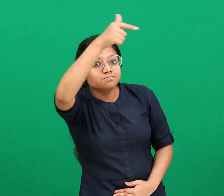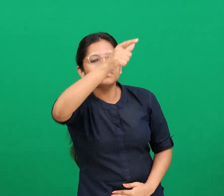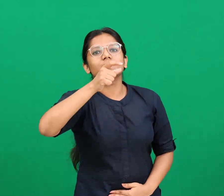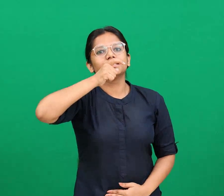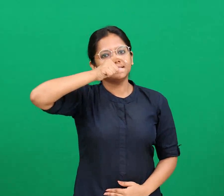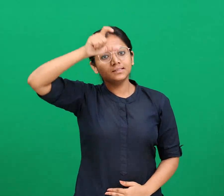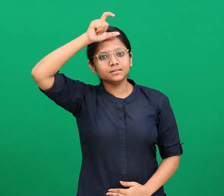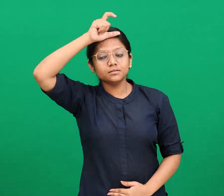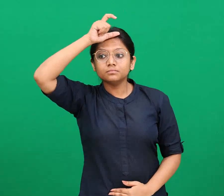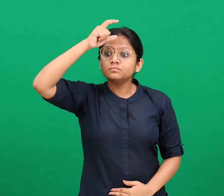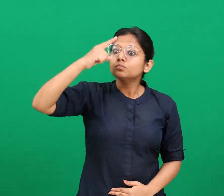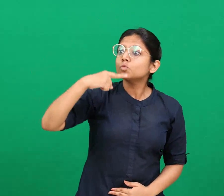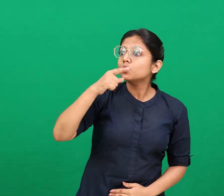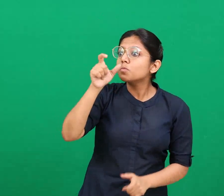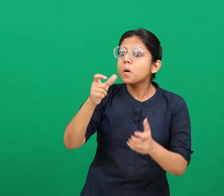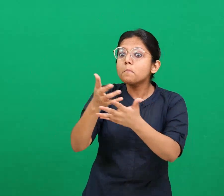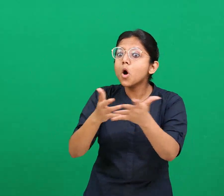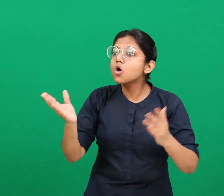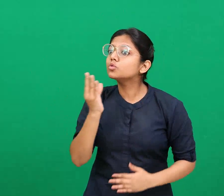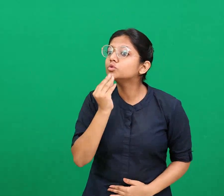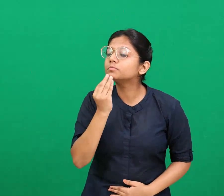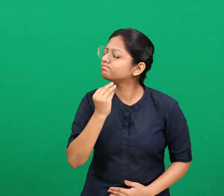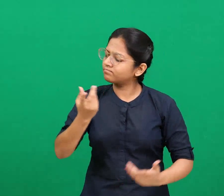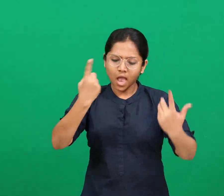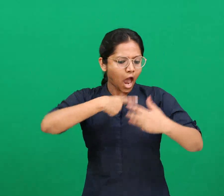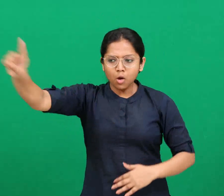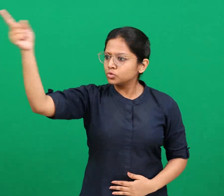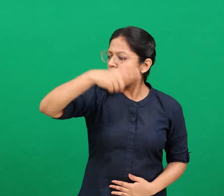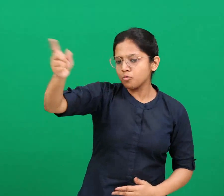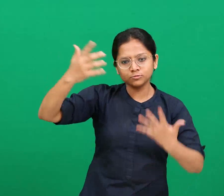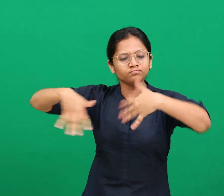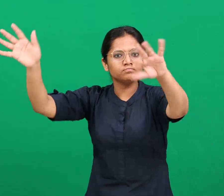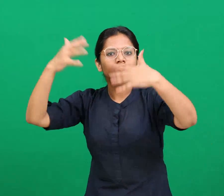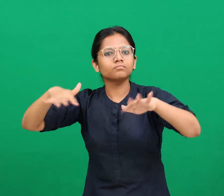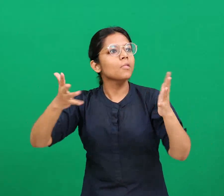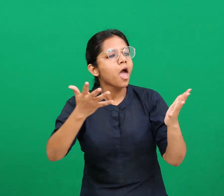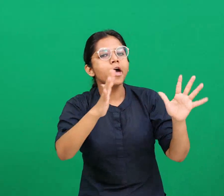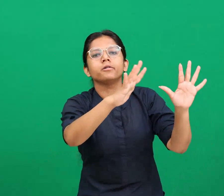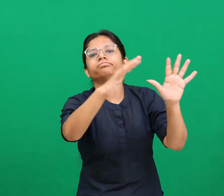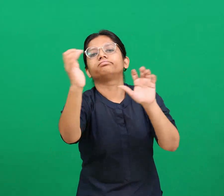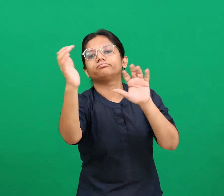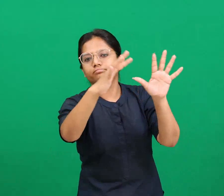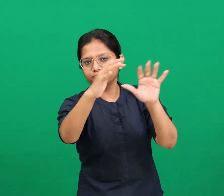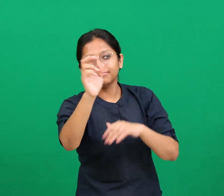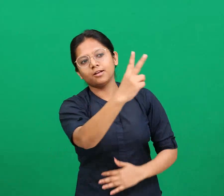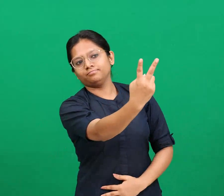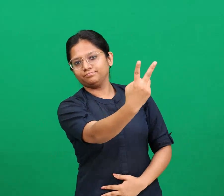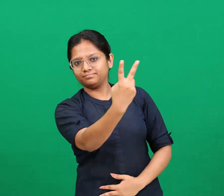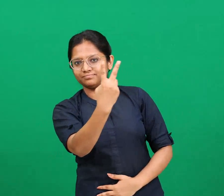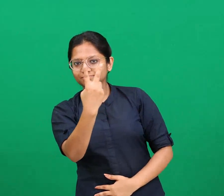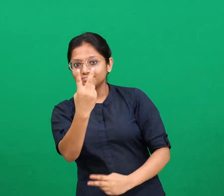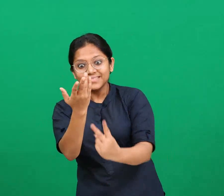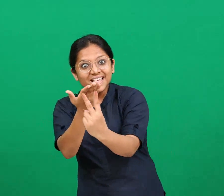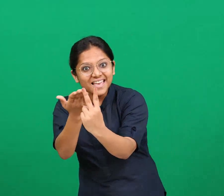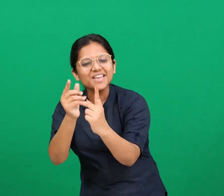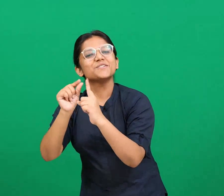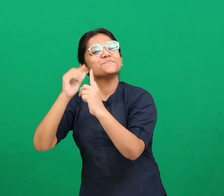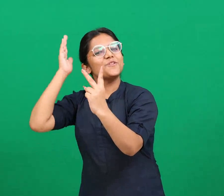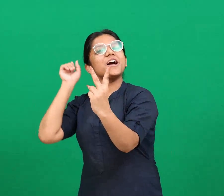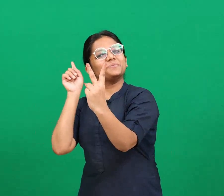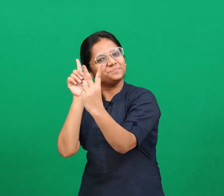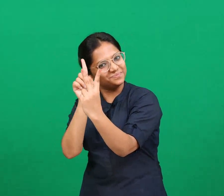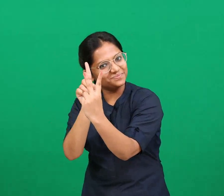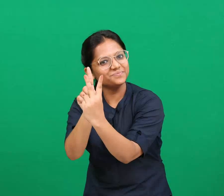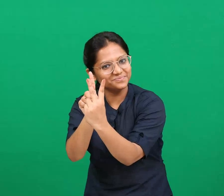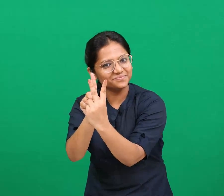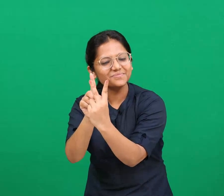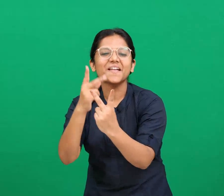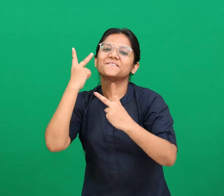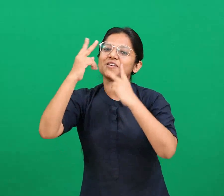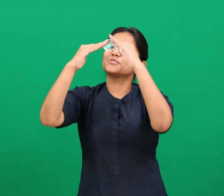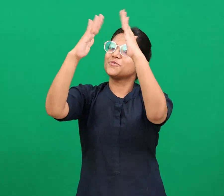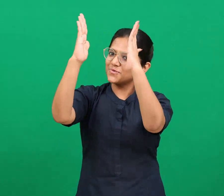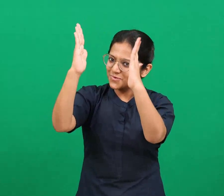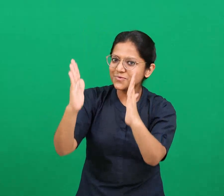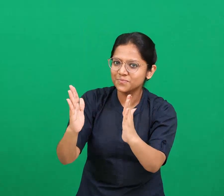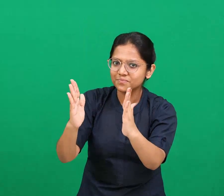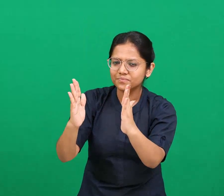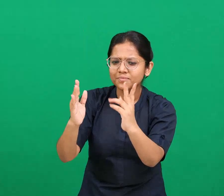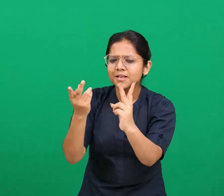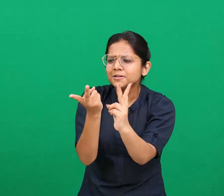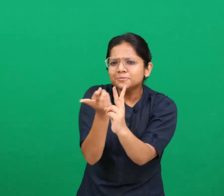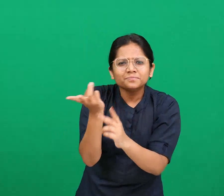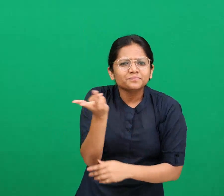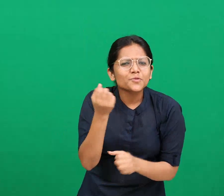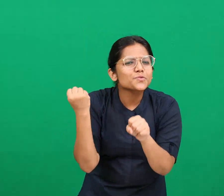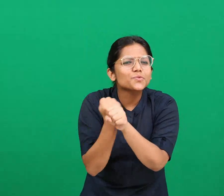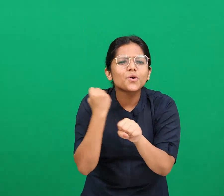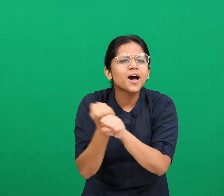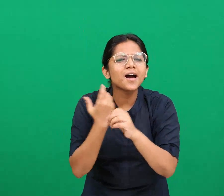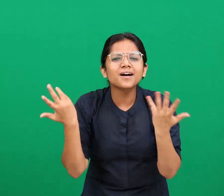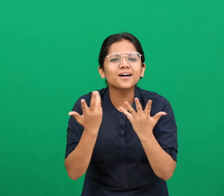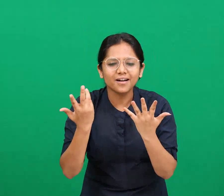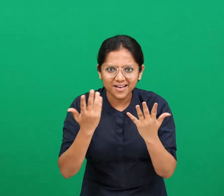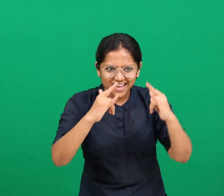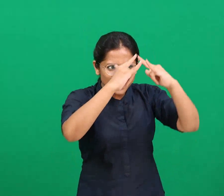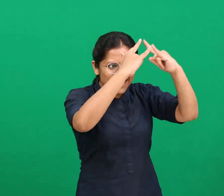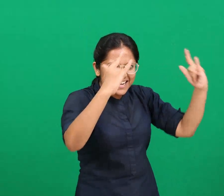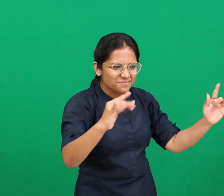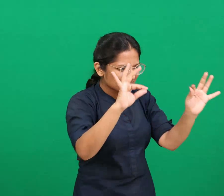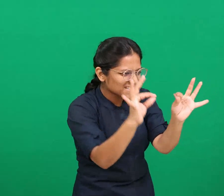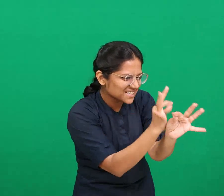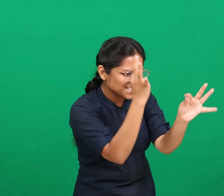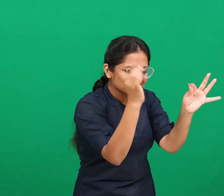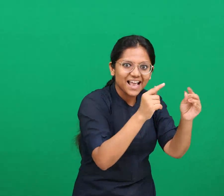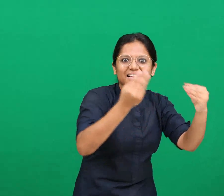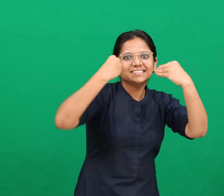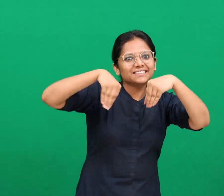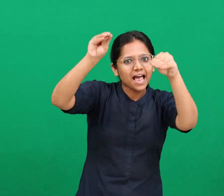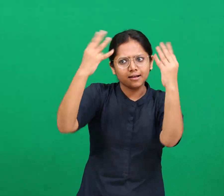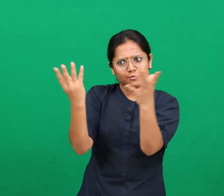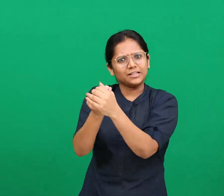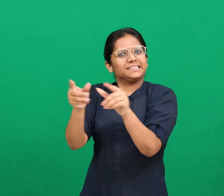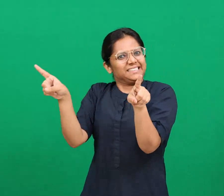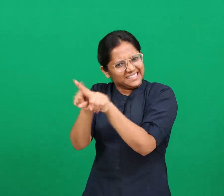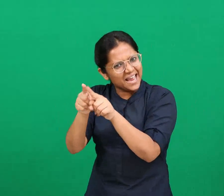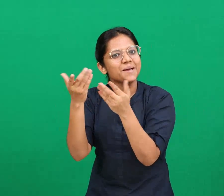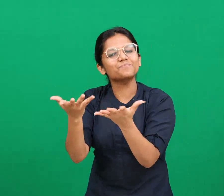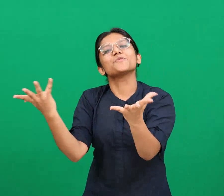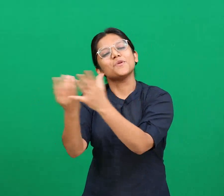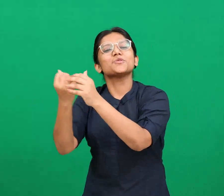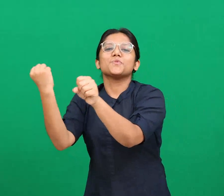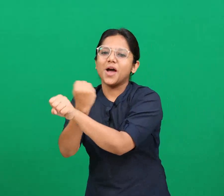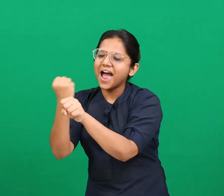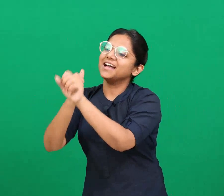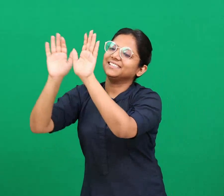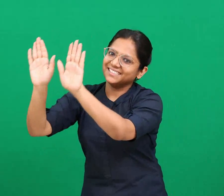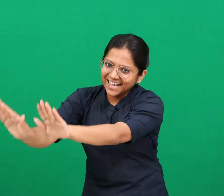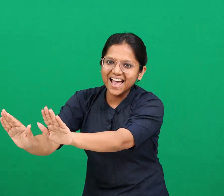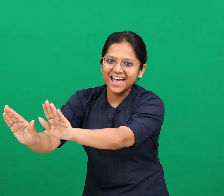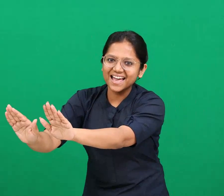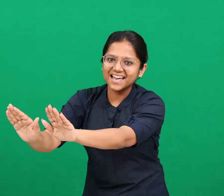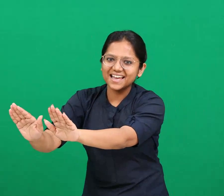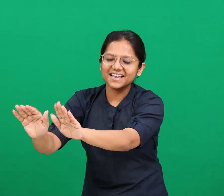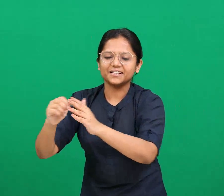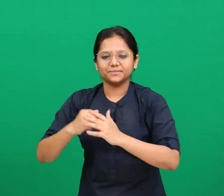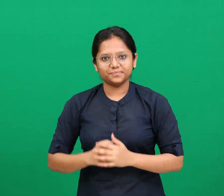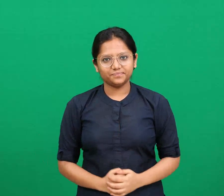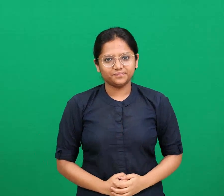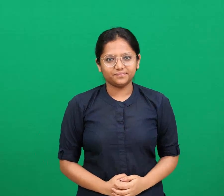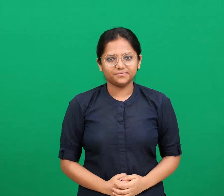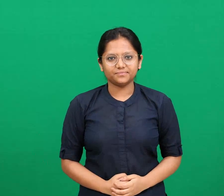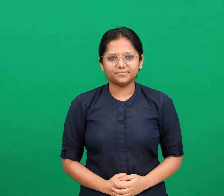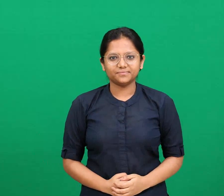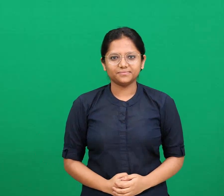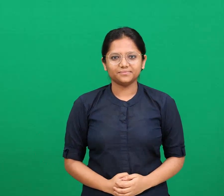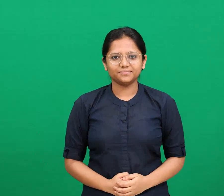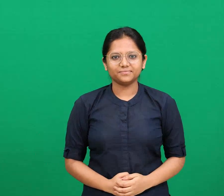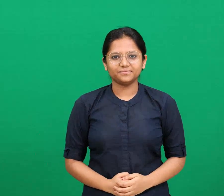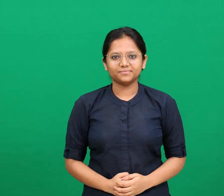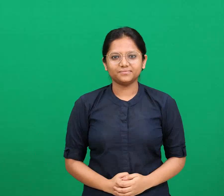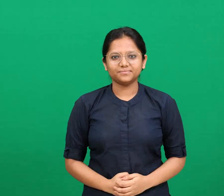Paul went to visit them, and he stayed and worked with them because they were tentmakers by trade, just as he was.